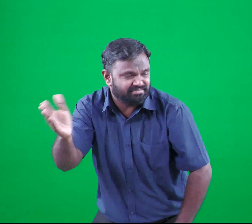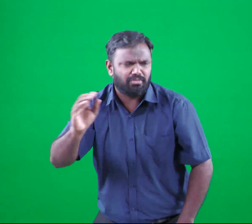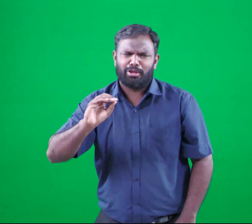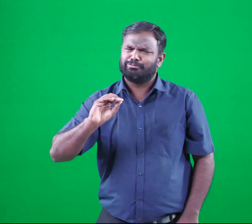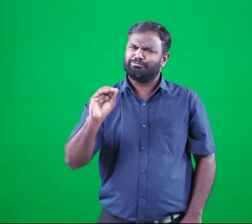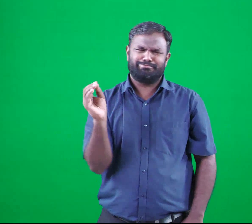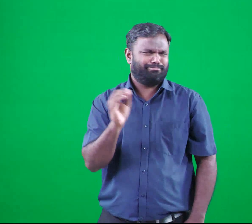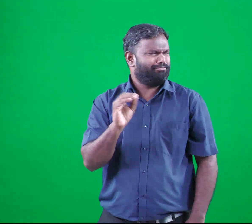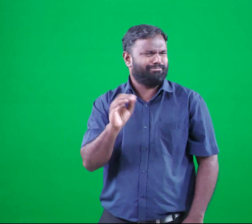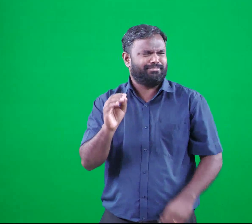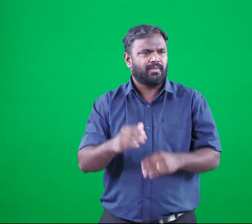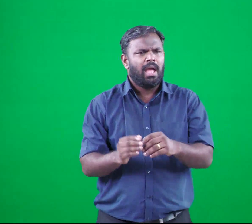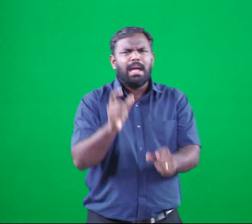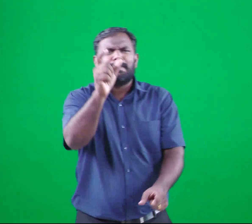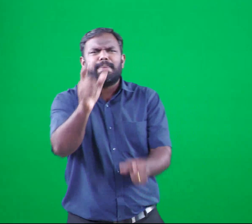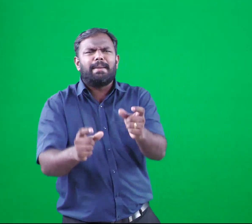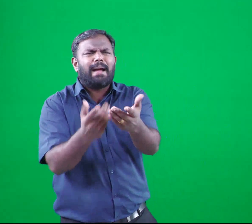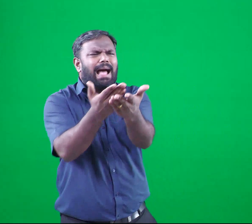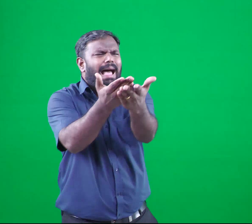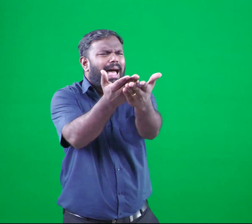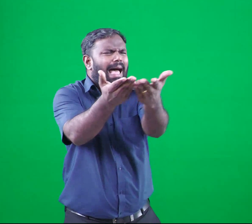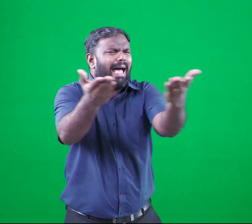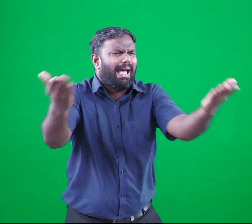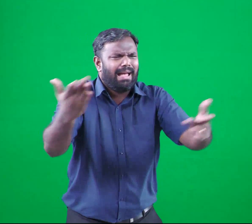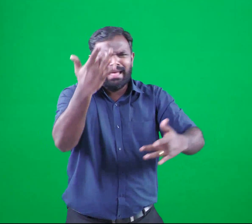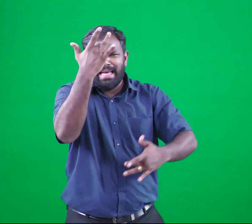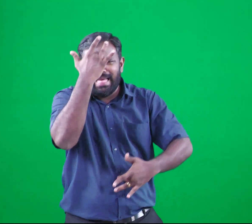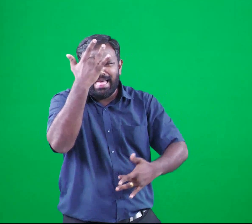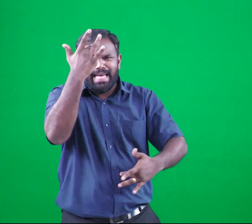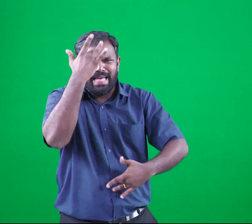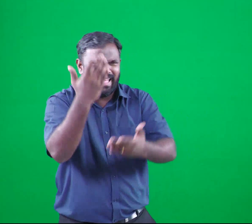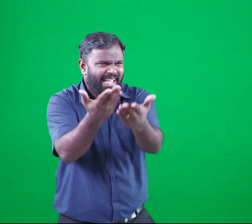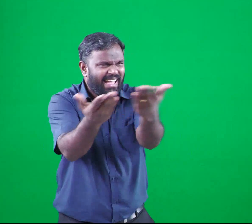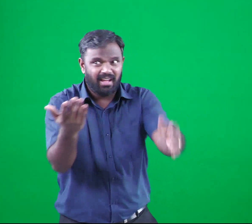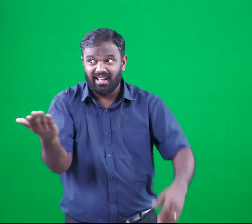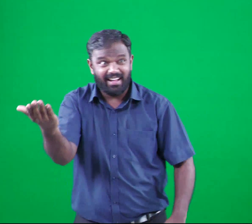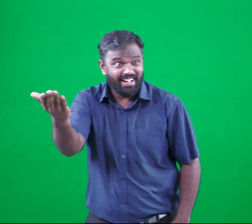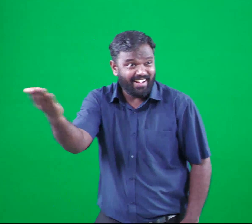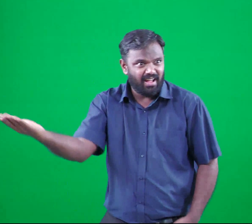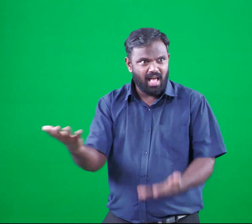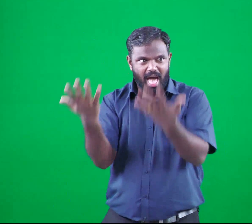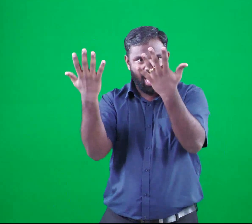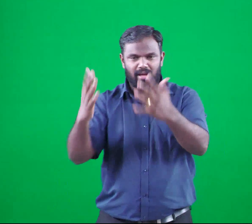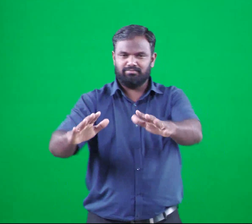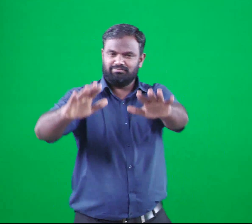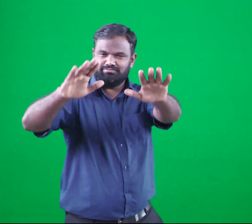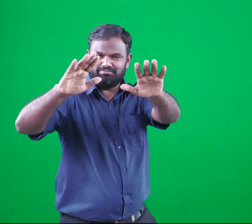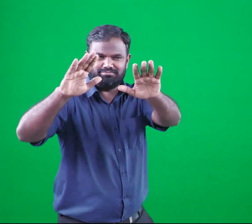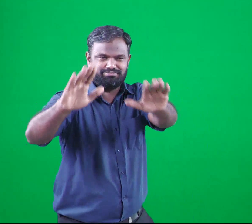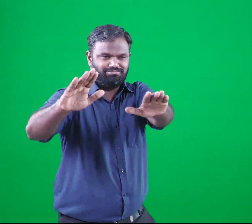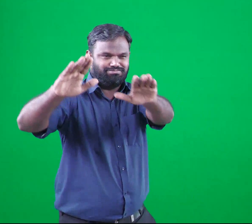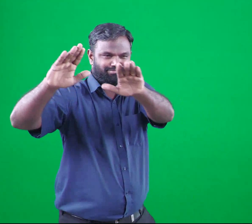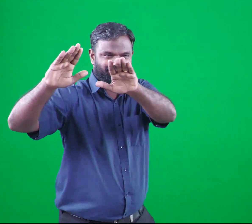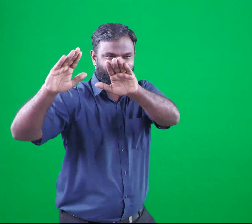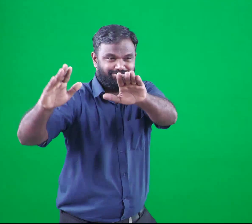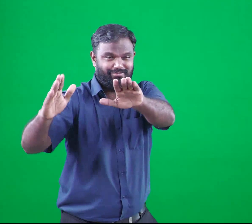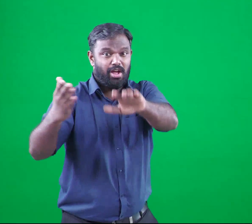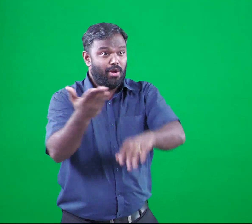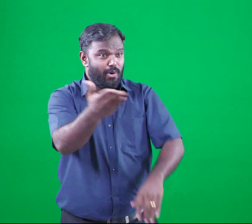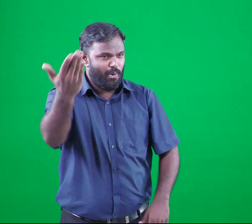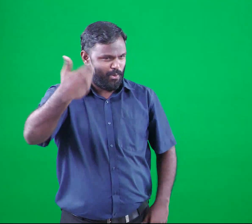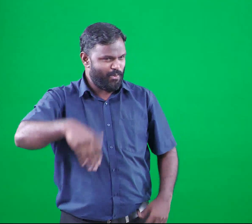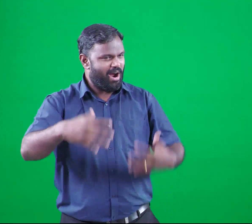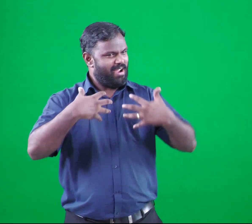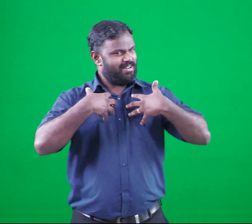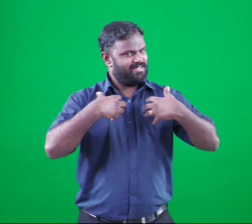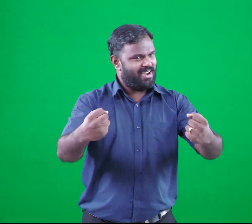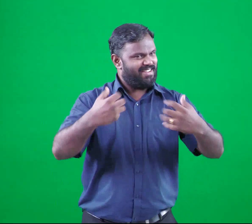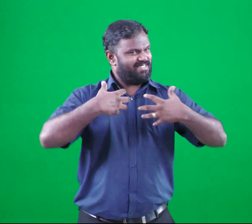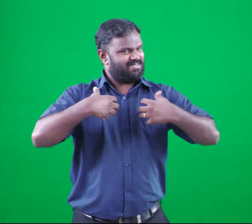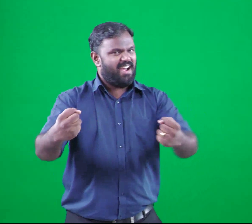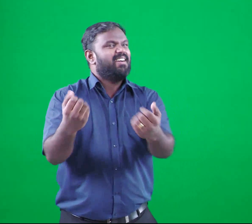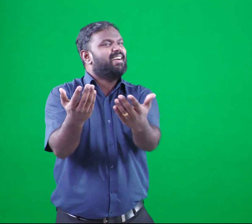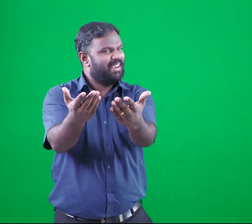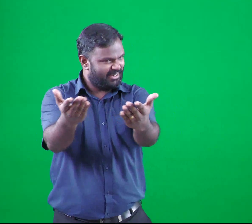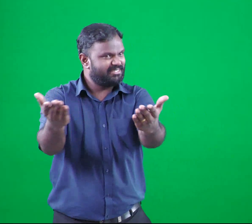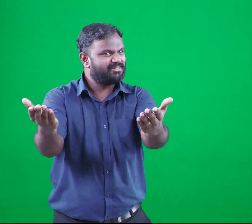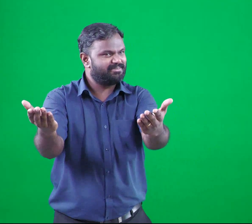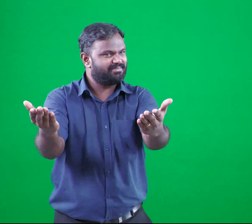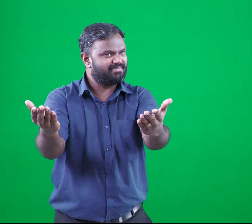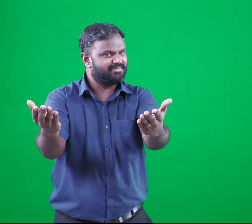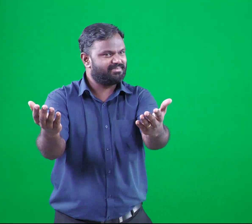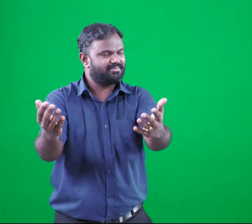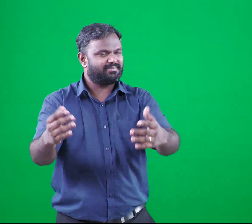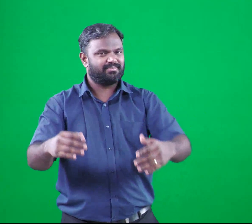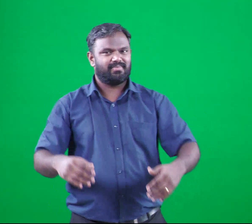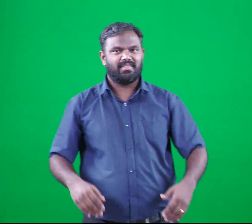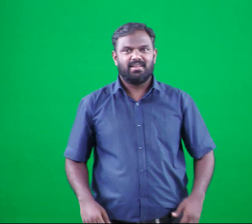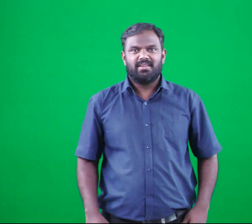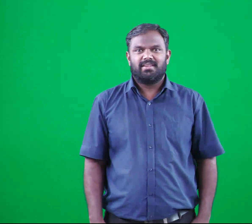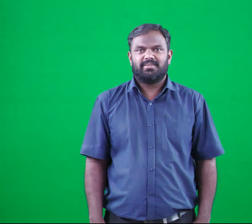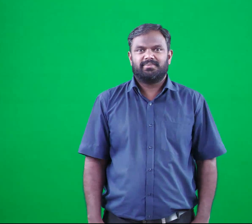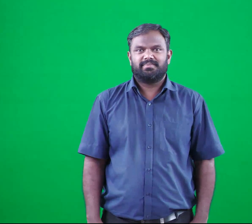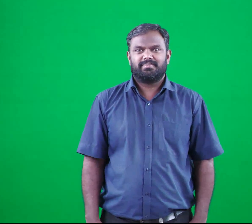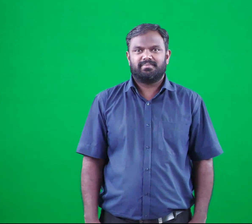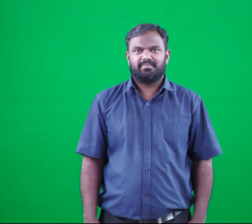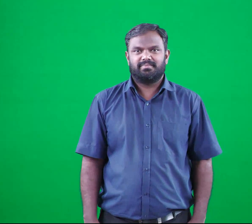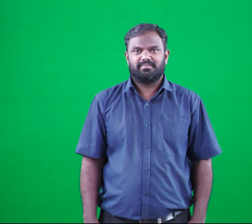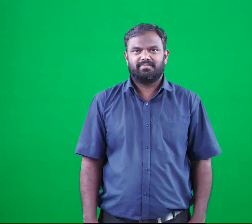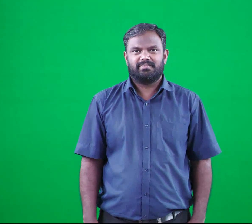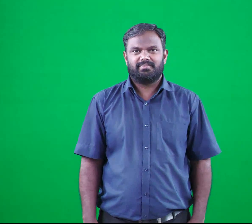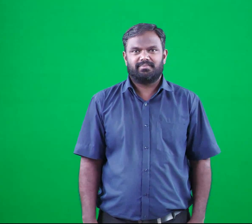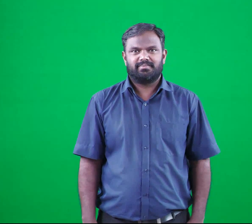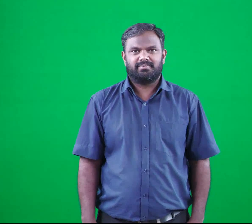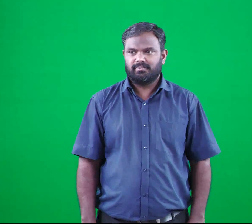they will lay their hands on the sick, and they will be made well."